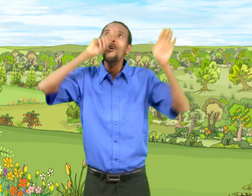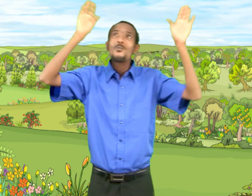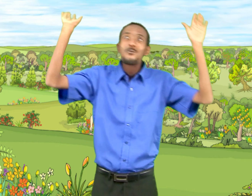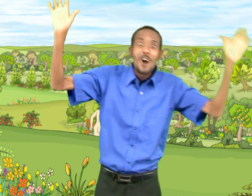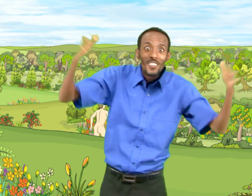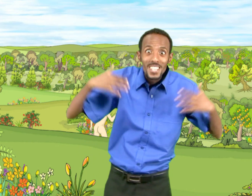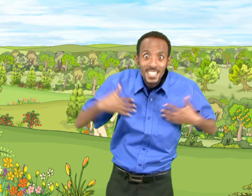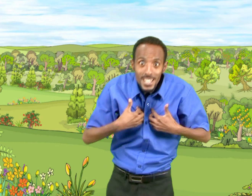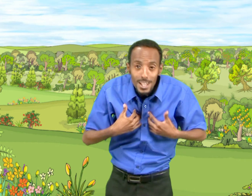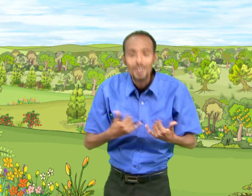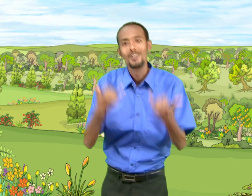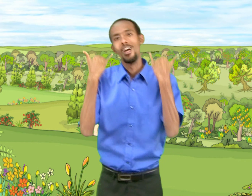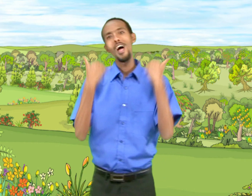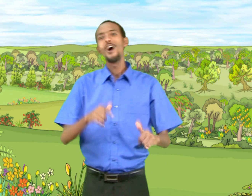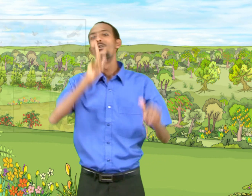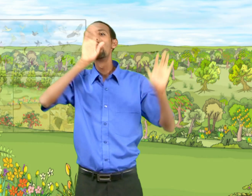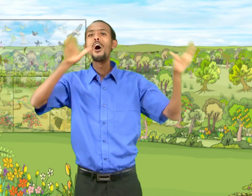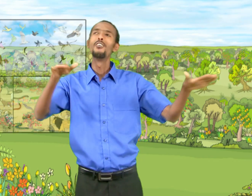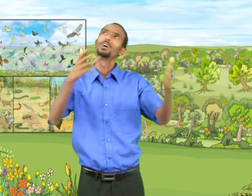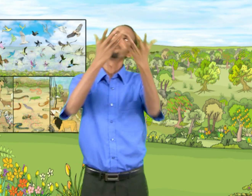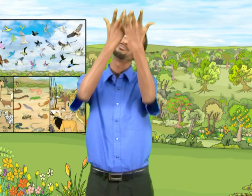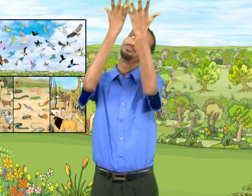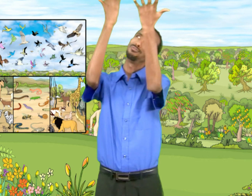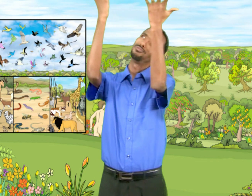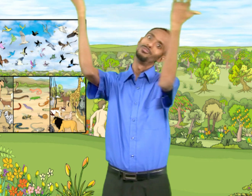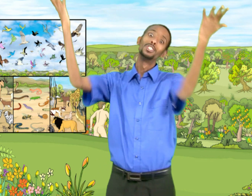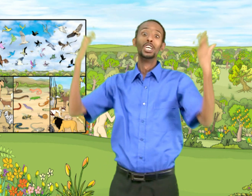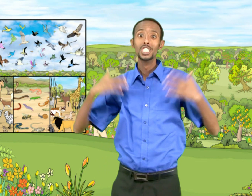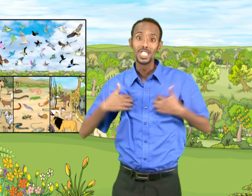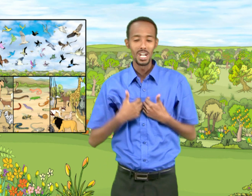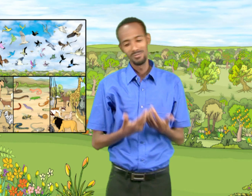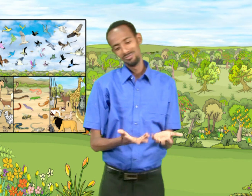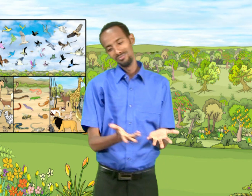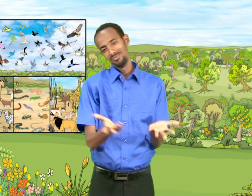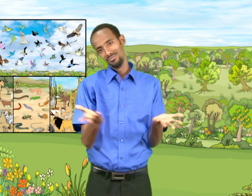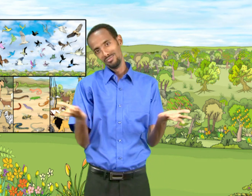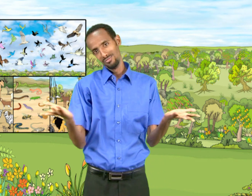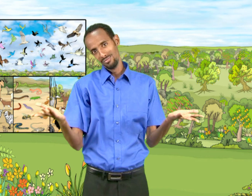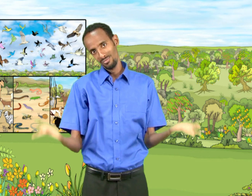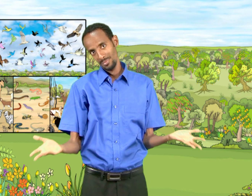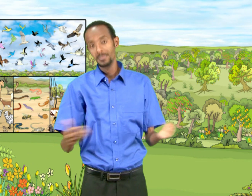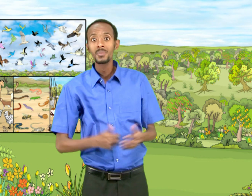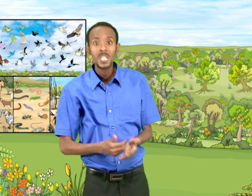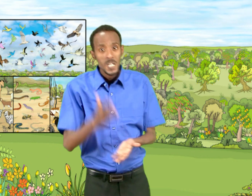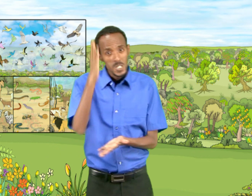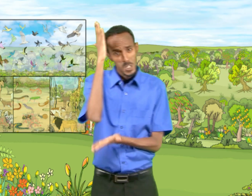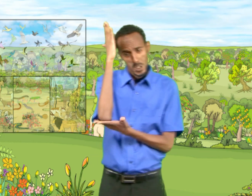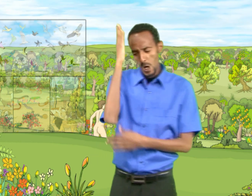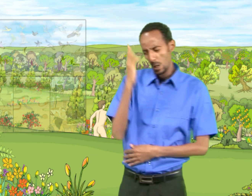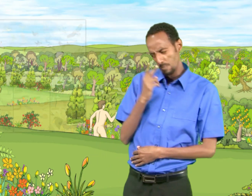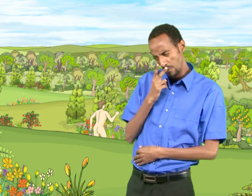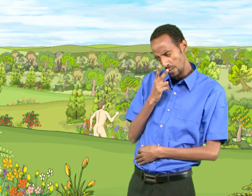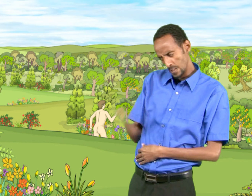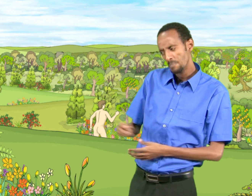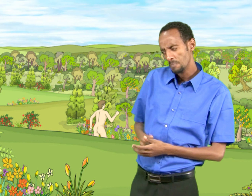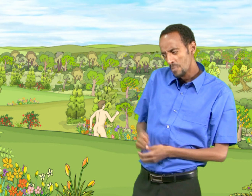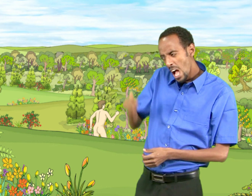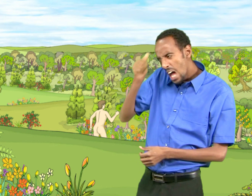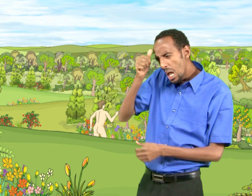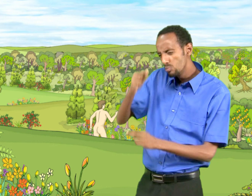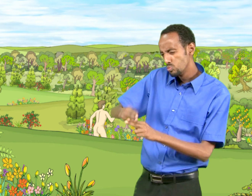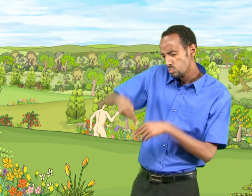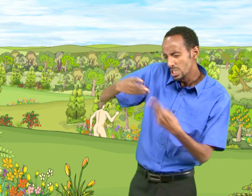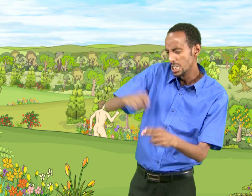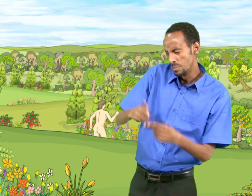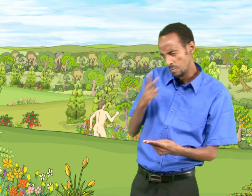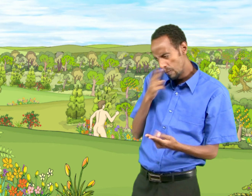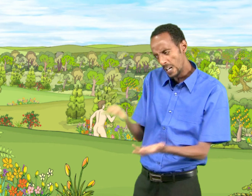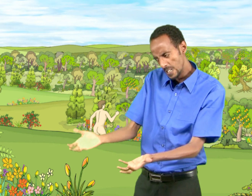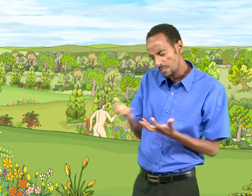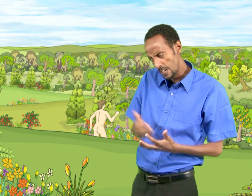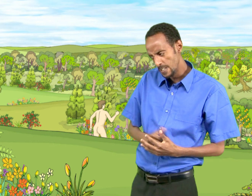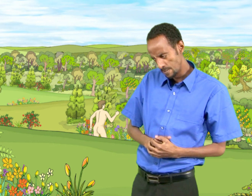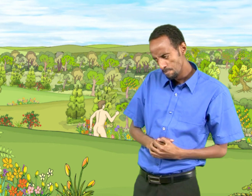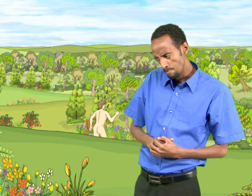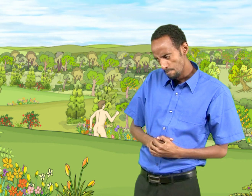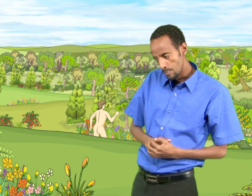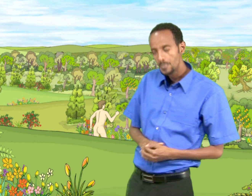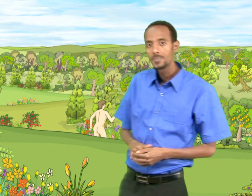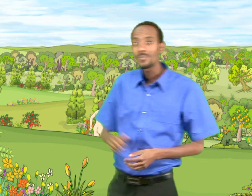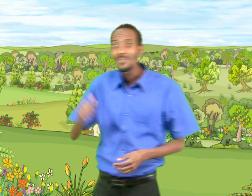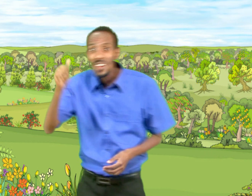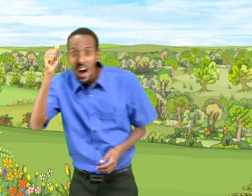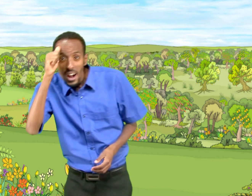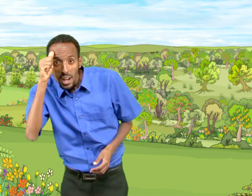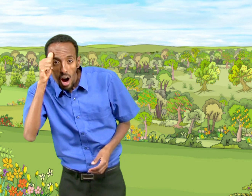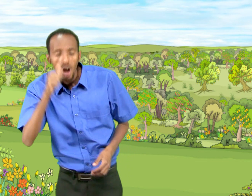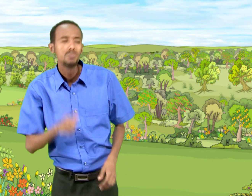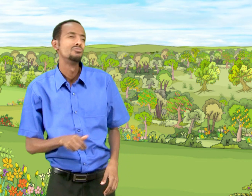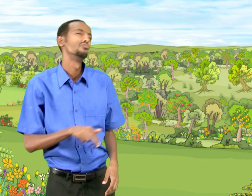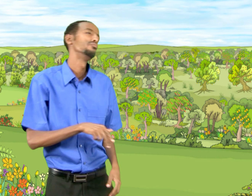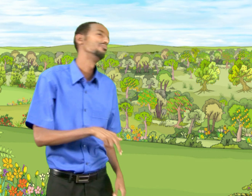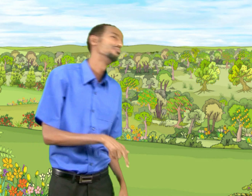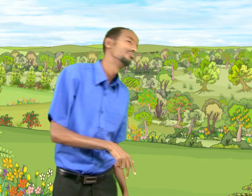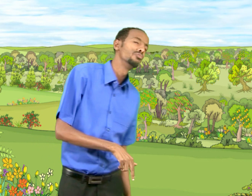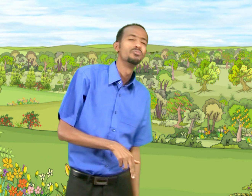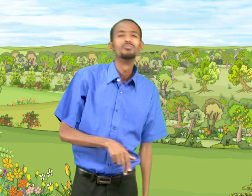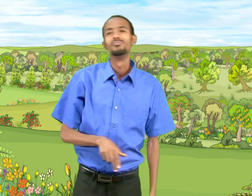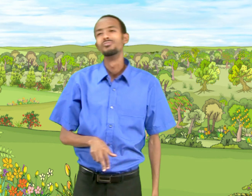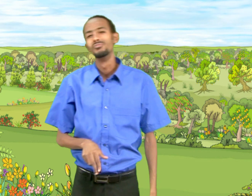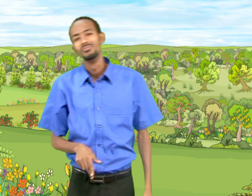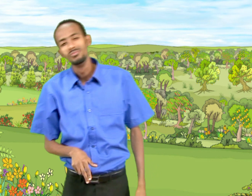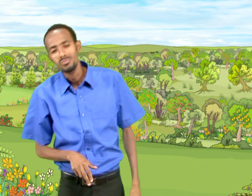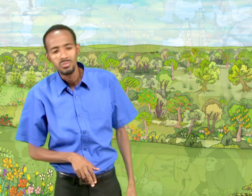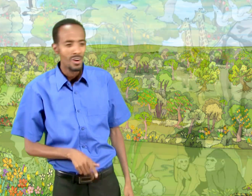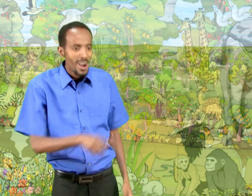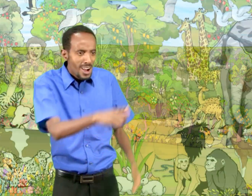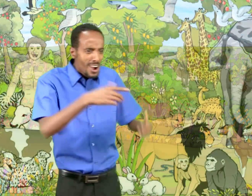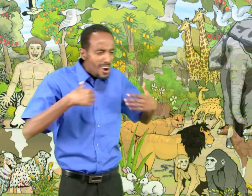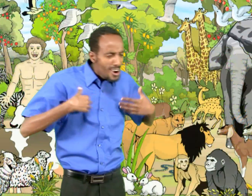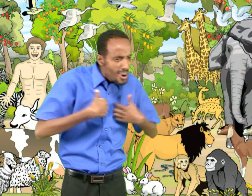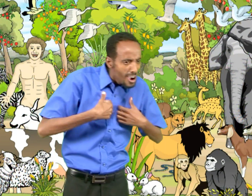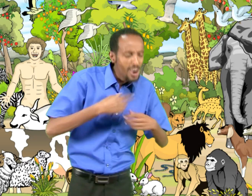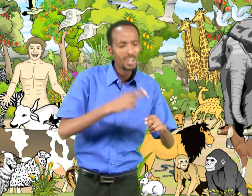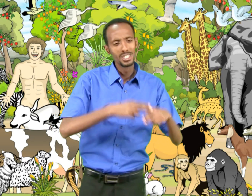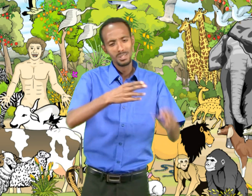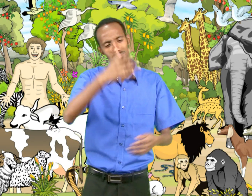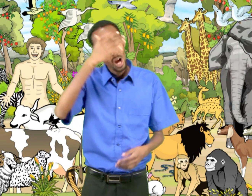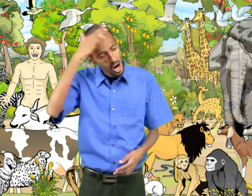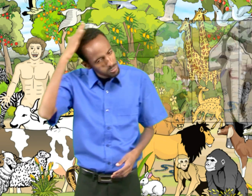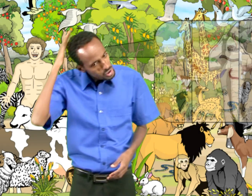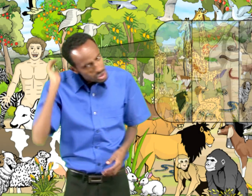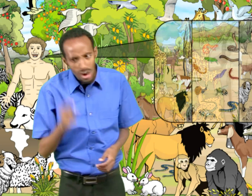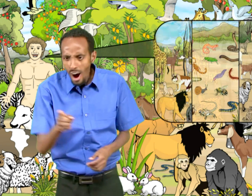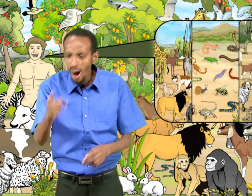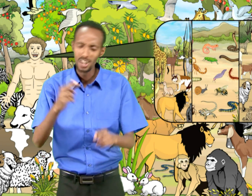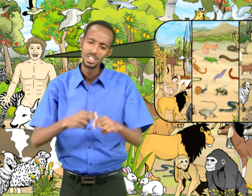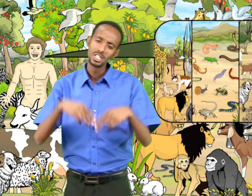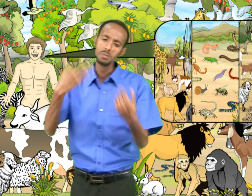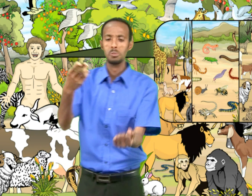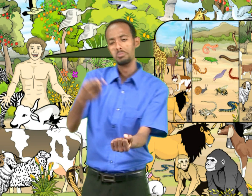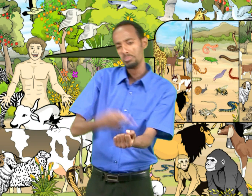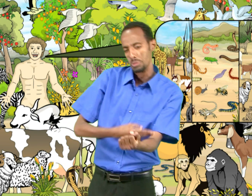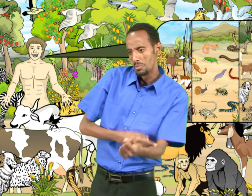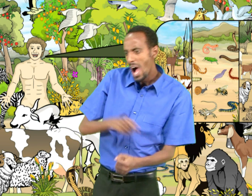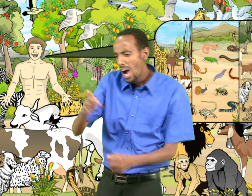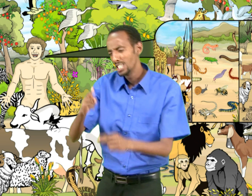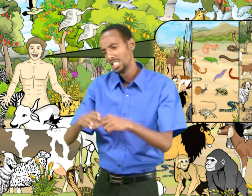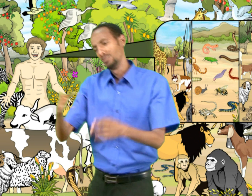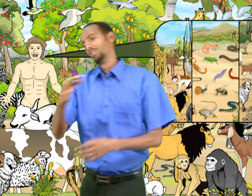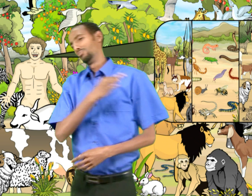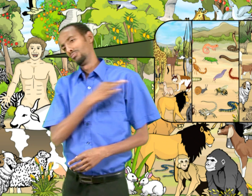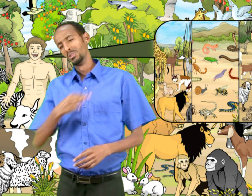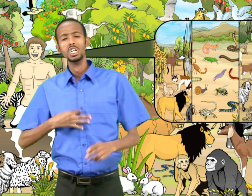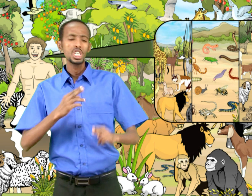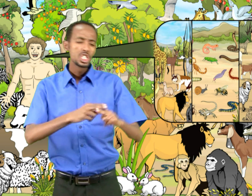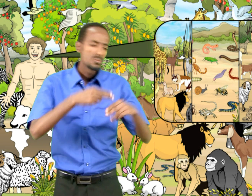And out of the ground the LORD God formed every beast of the field and every bird of the air, and He brought them to the man to see what he would name each one.